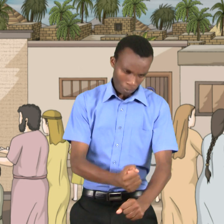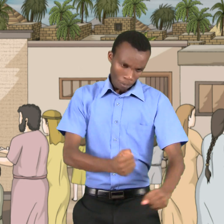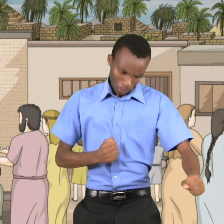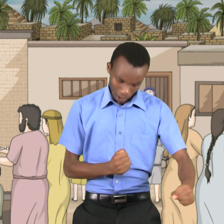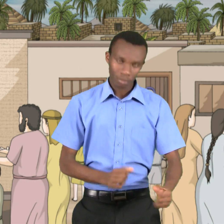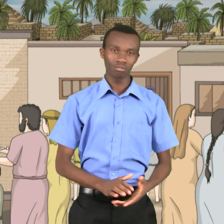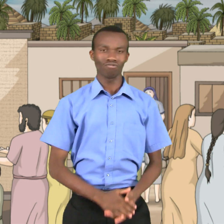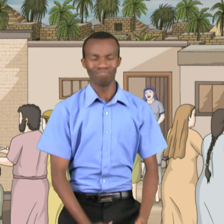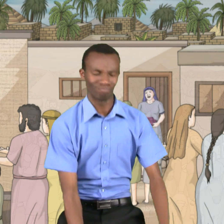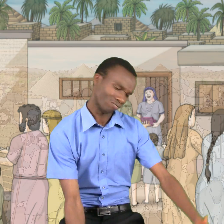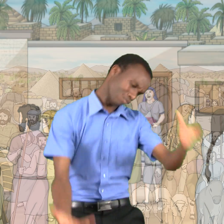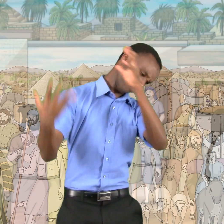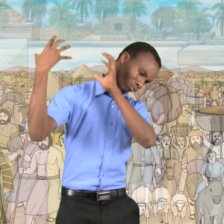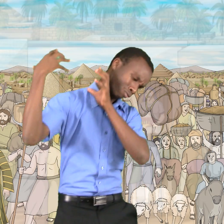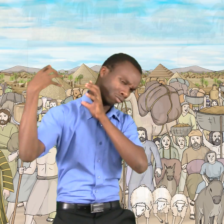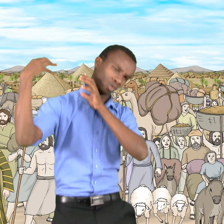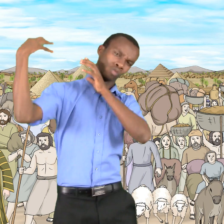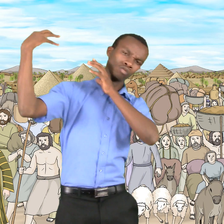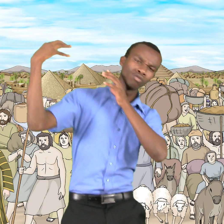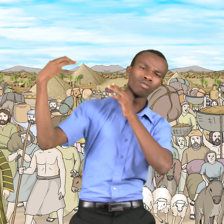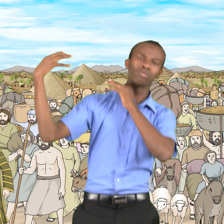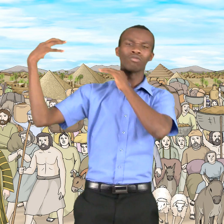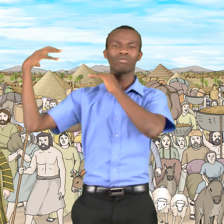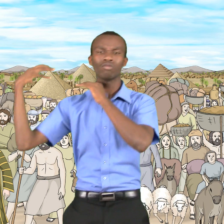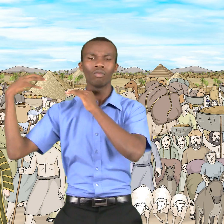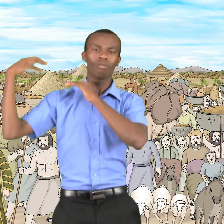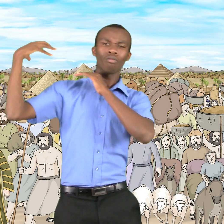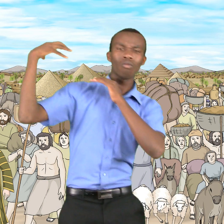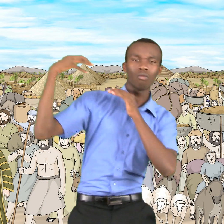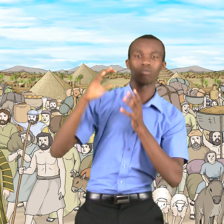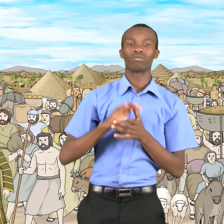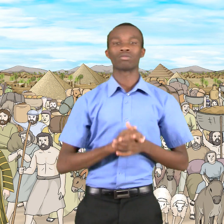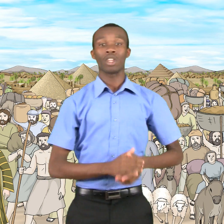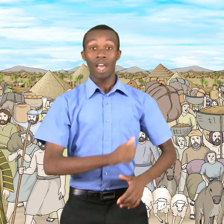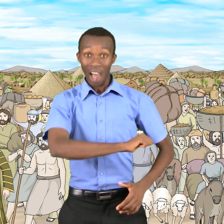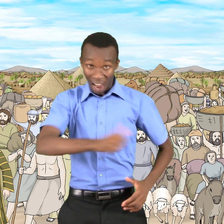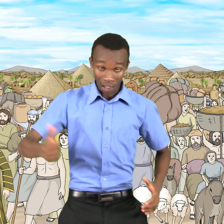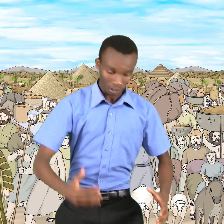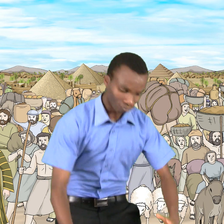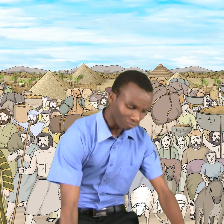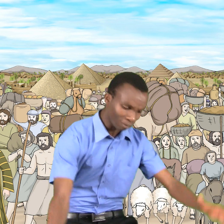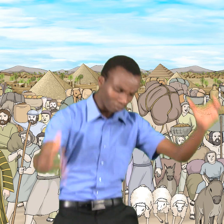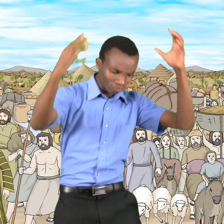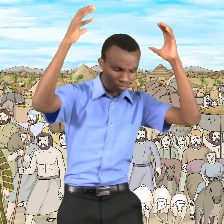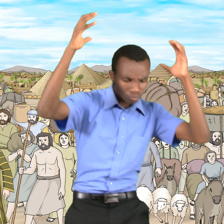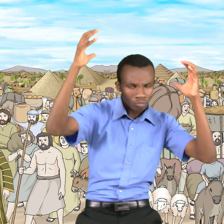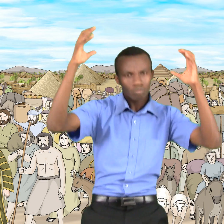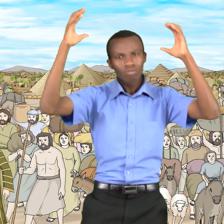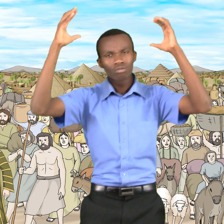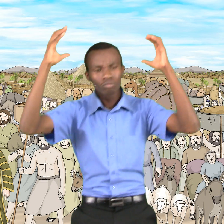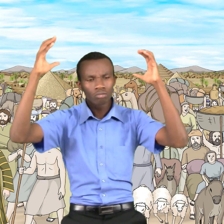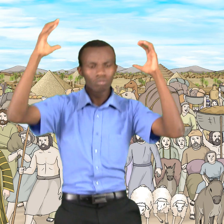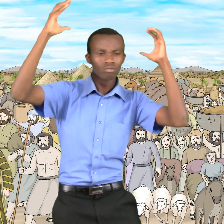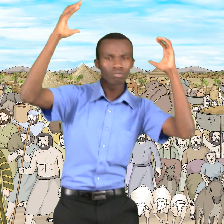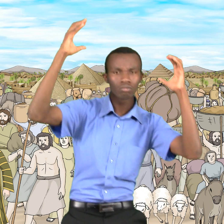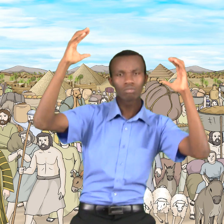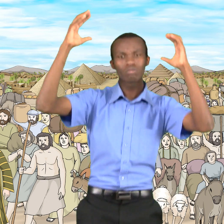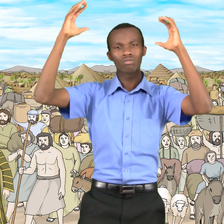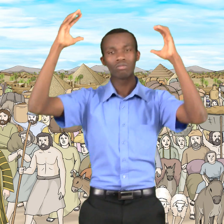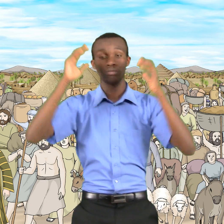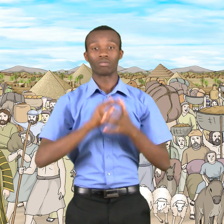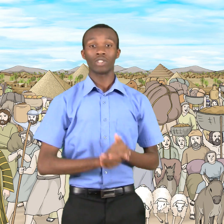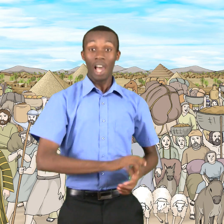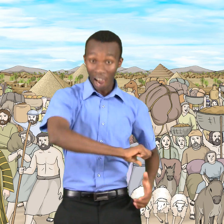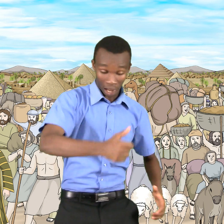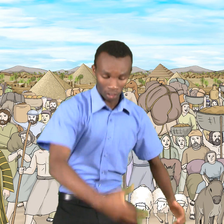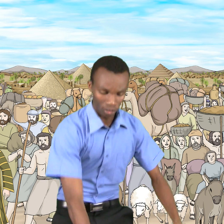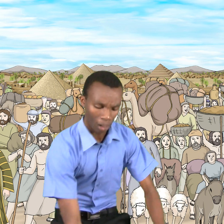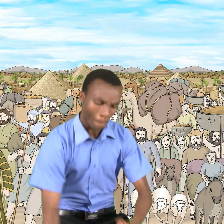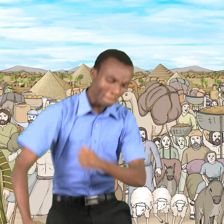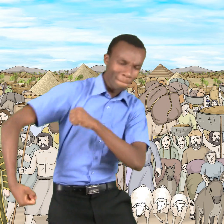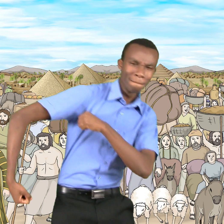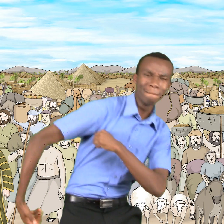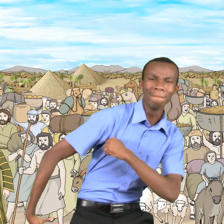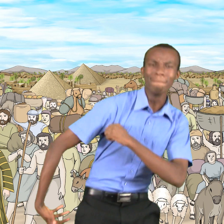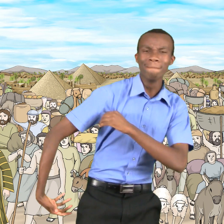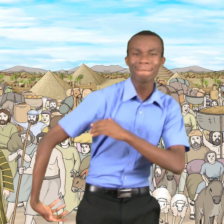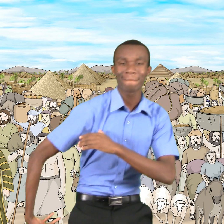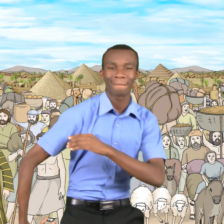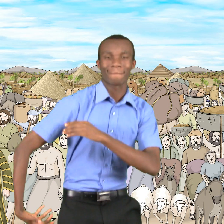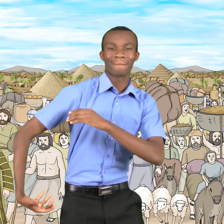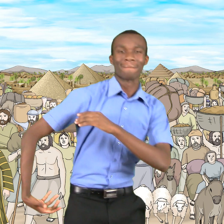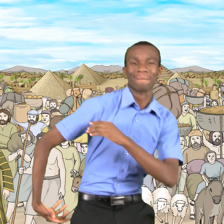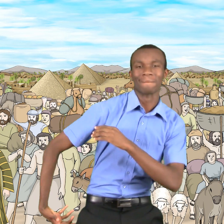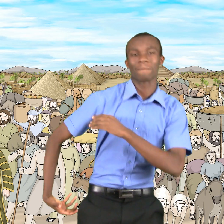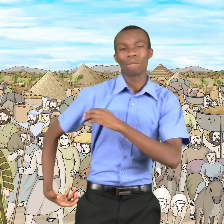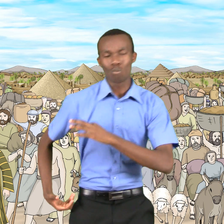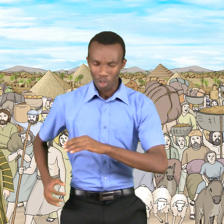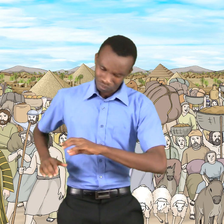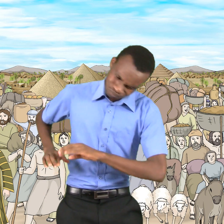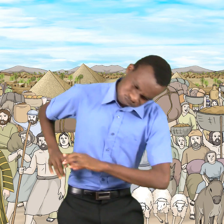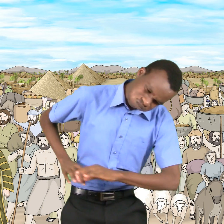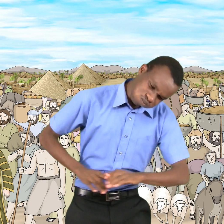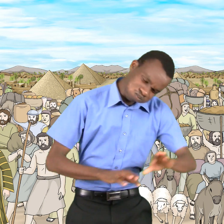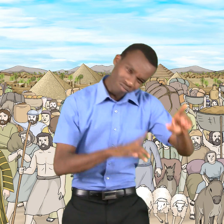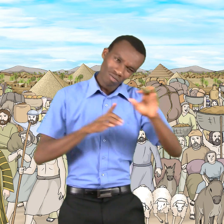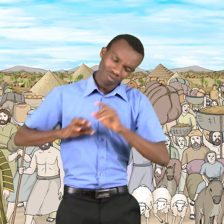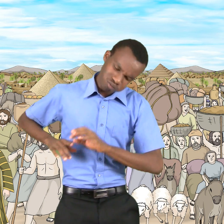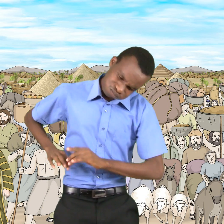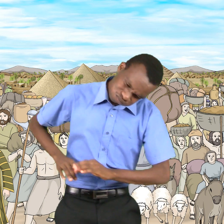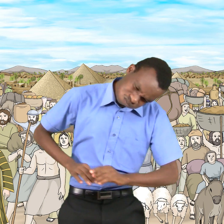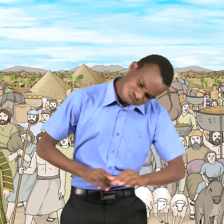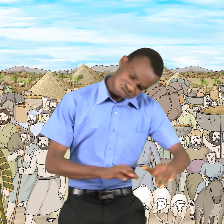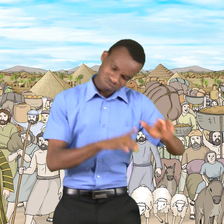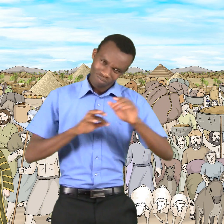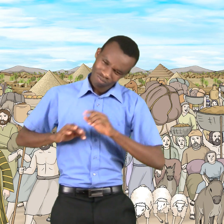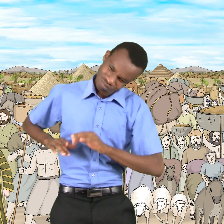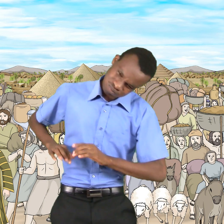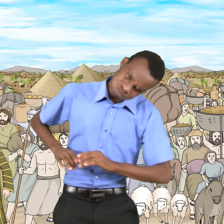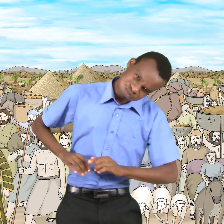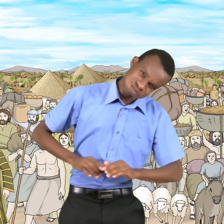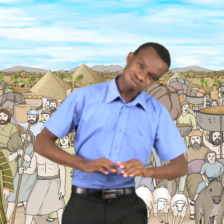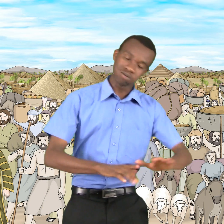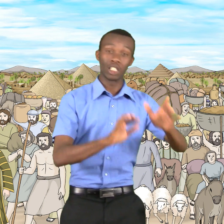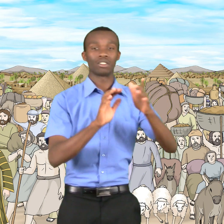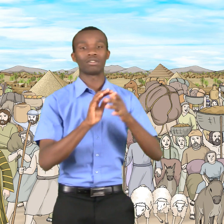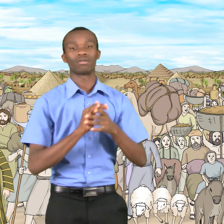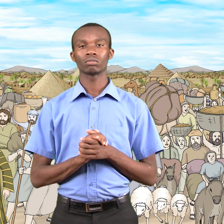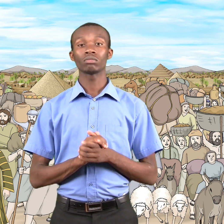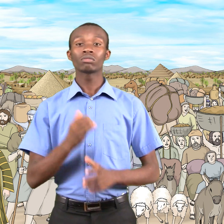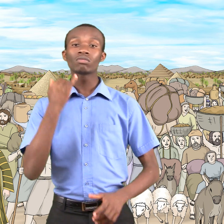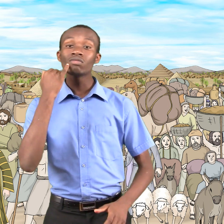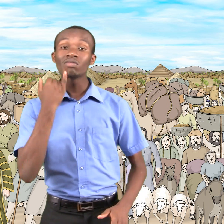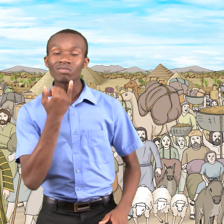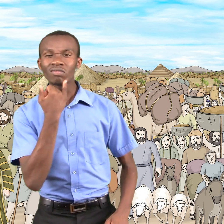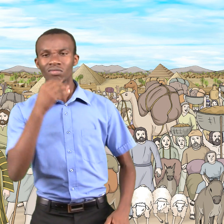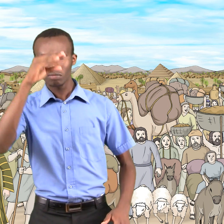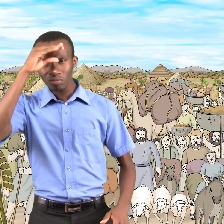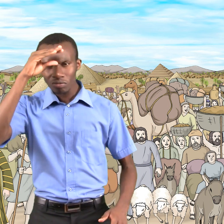The Israelites journeyed from Rameses to Succoth with about 600,000 men on foot, besides women and children.